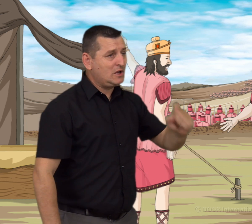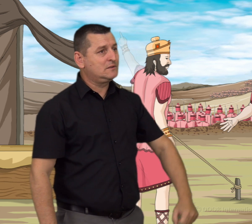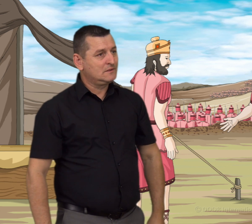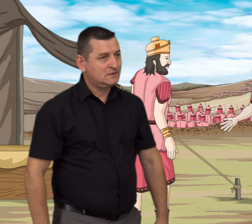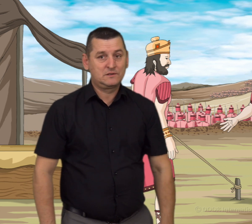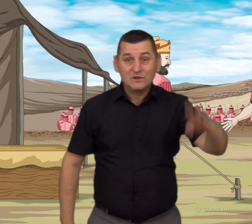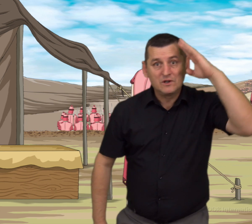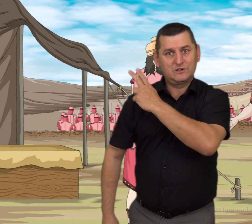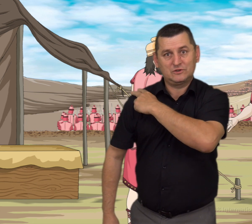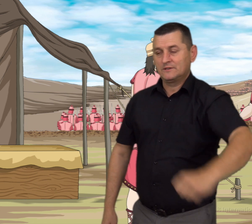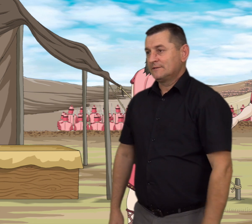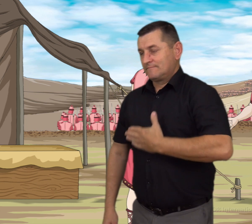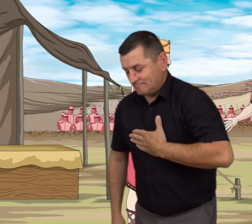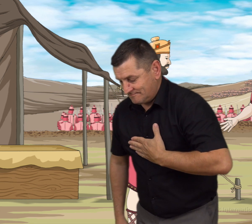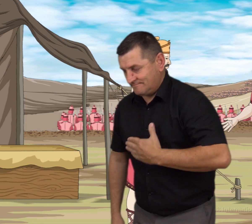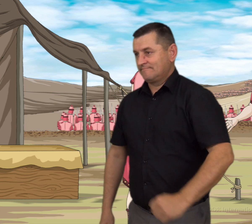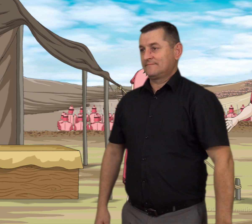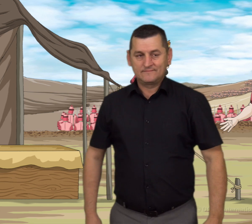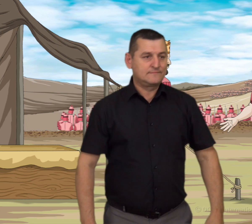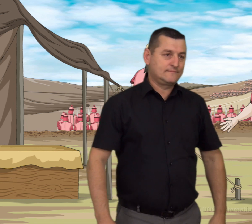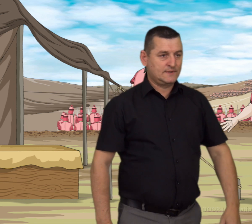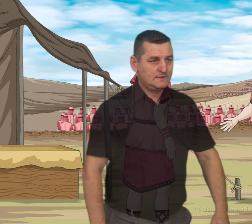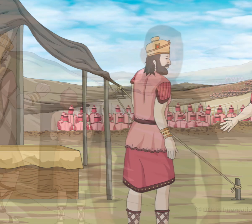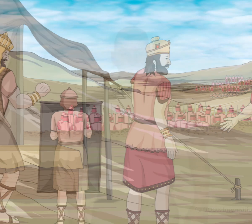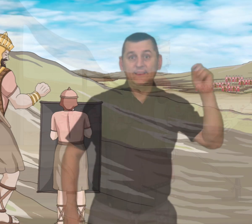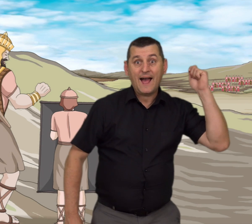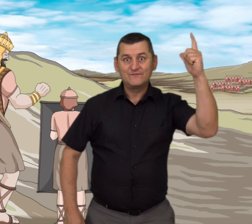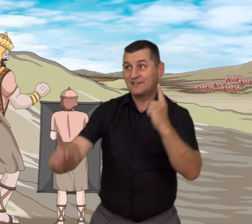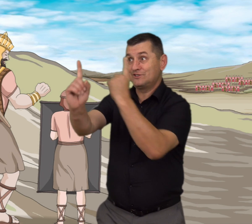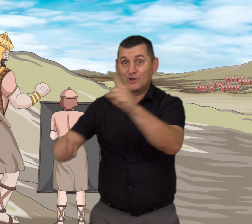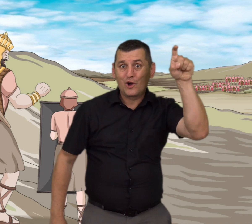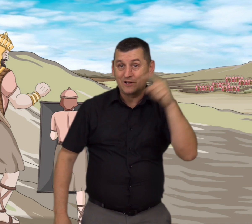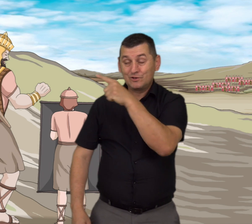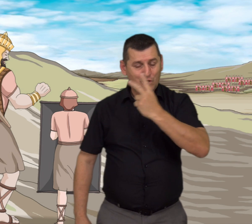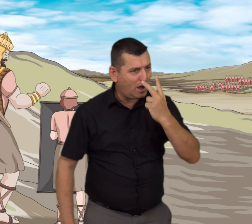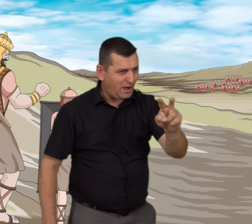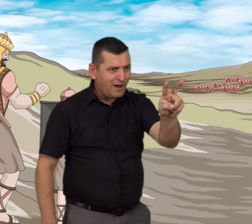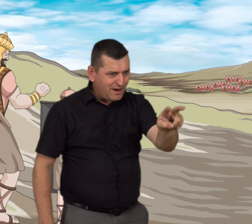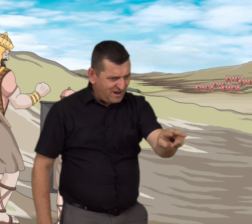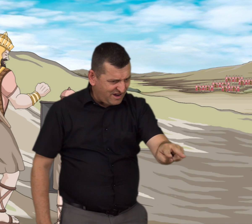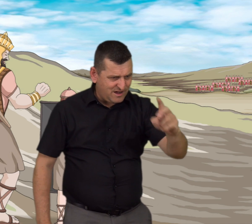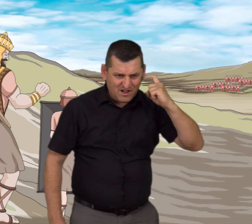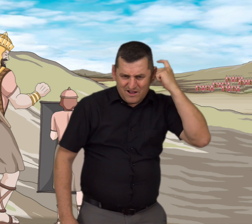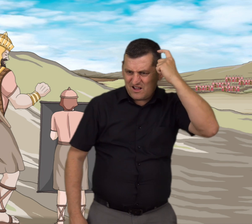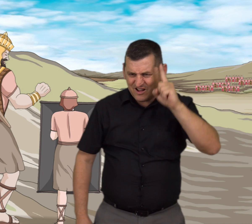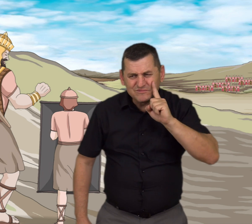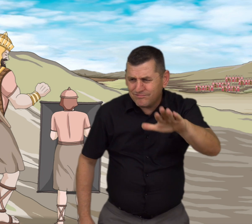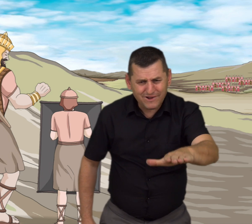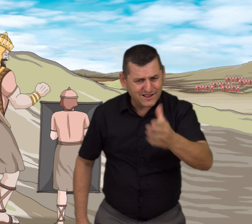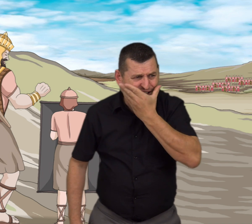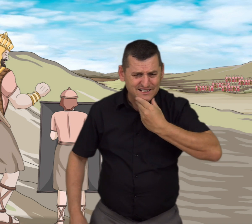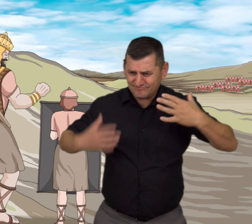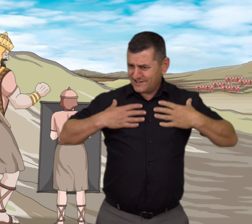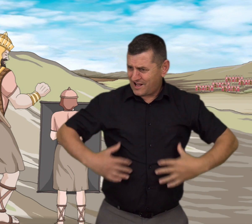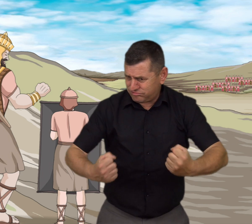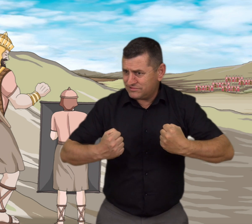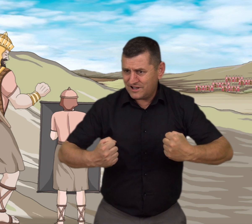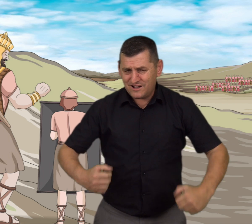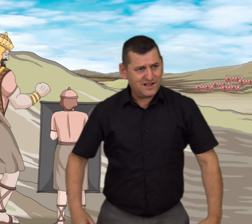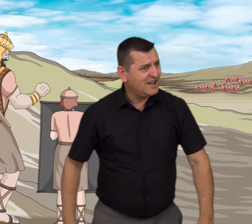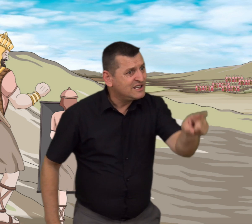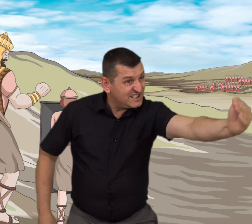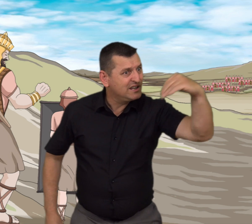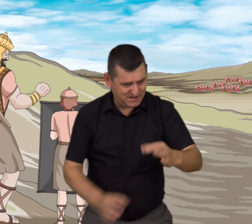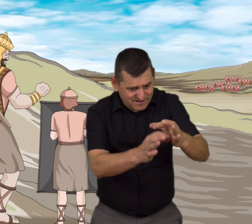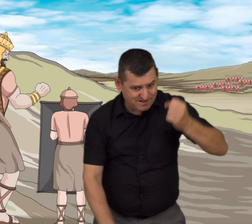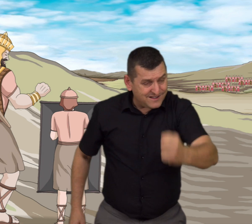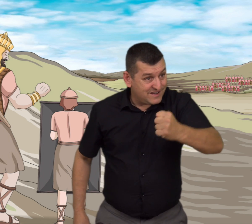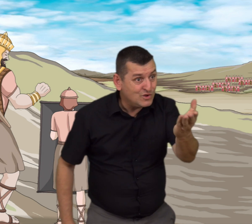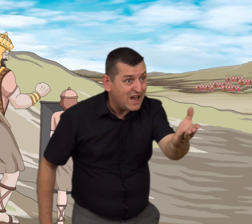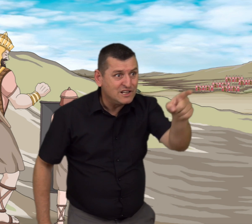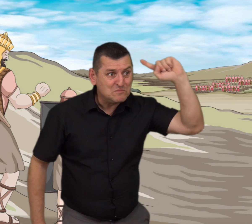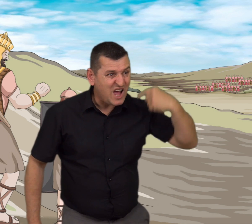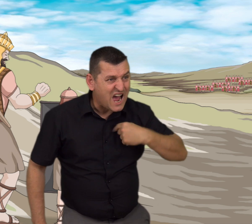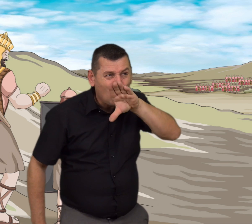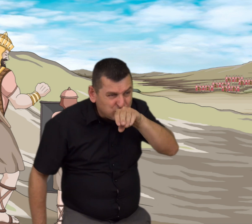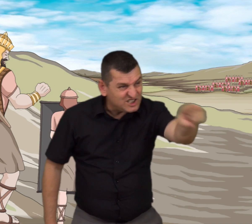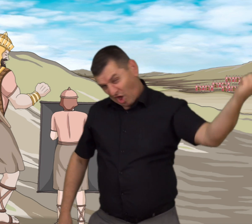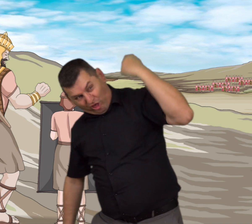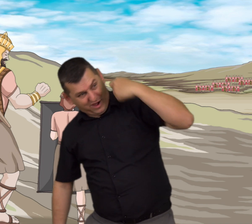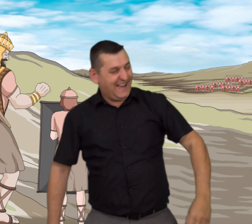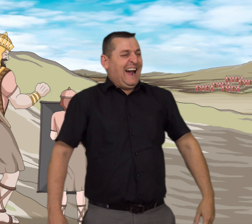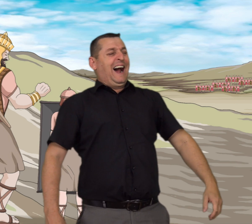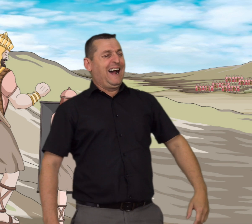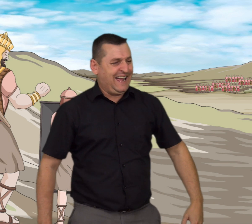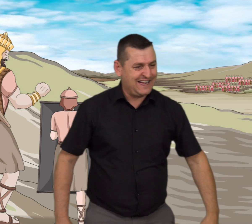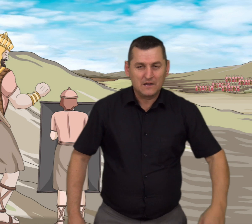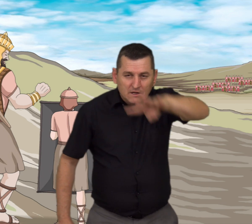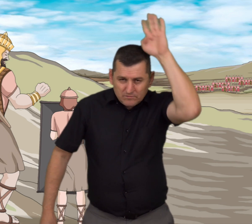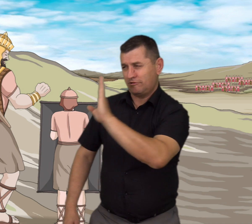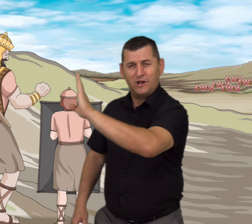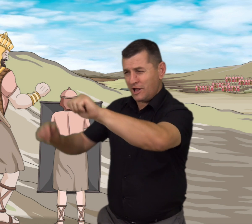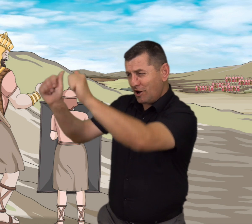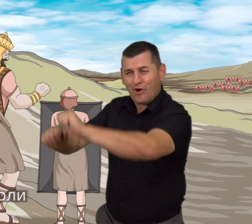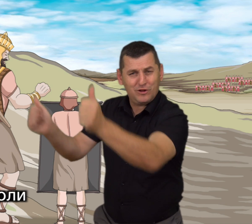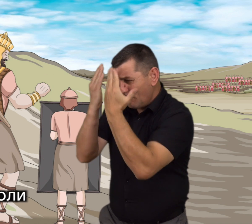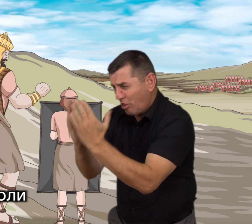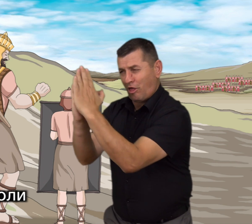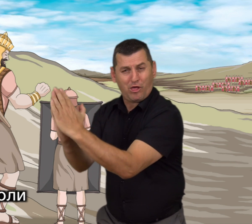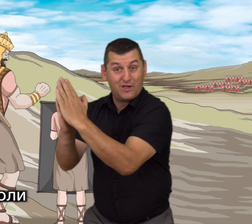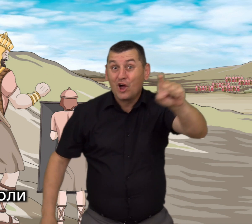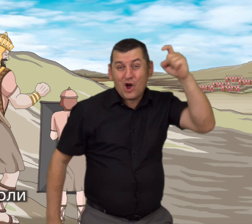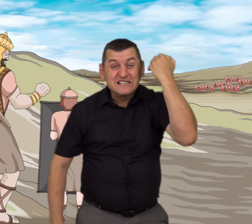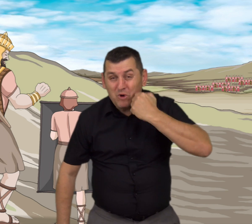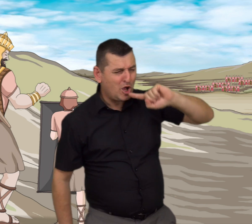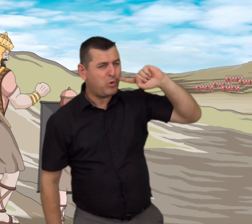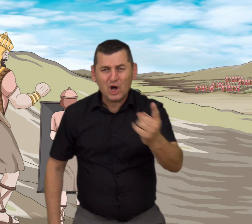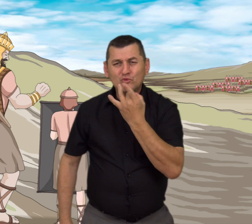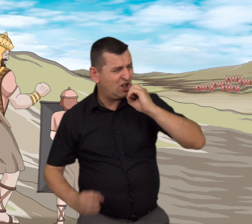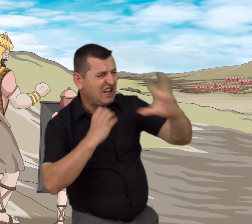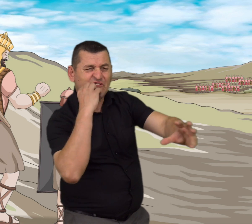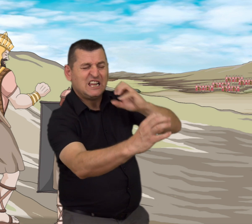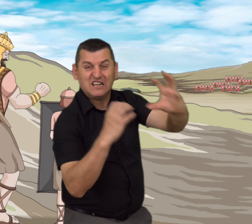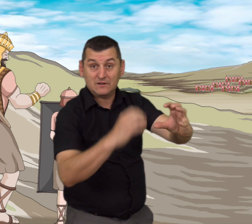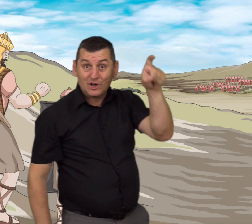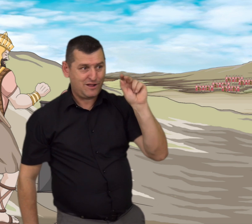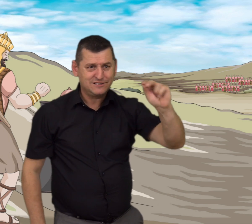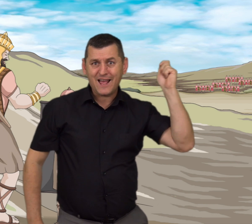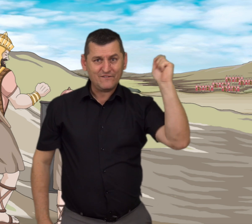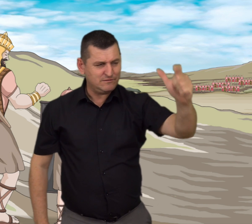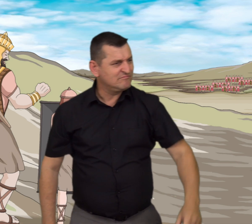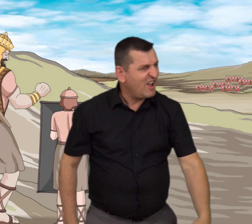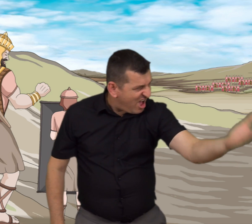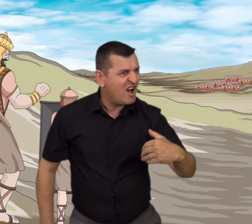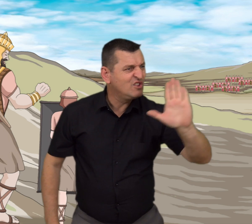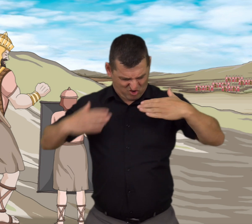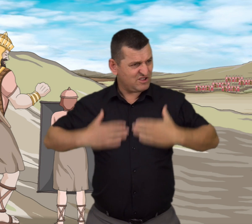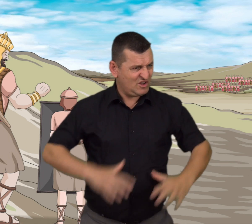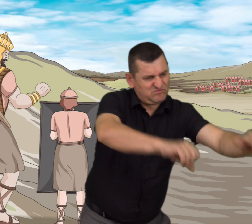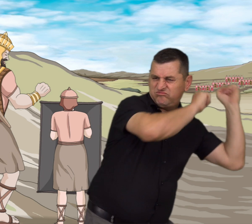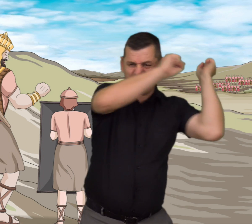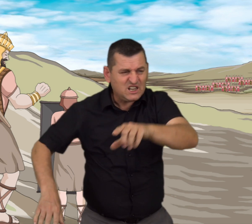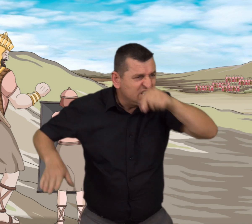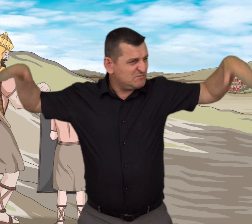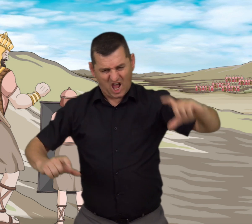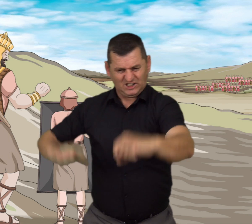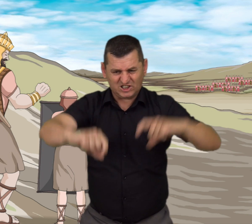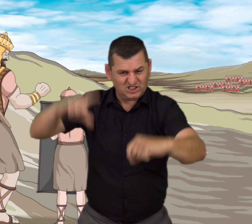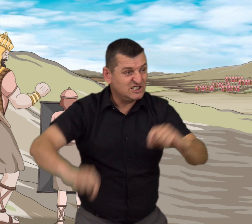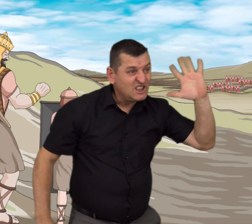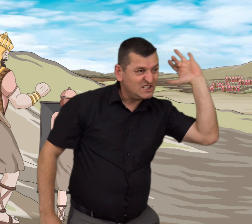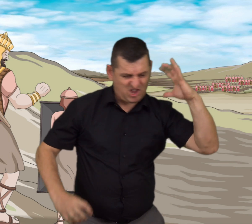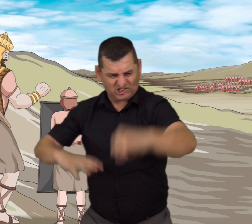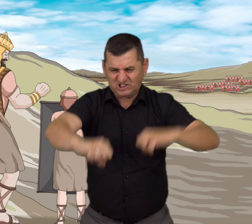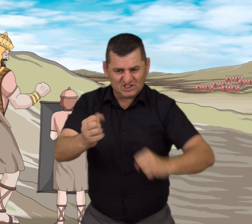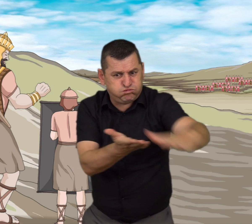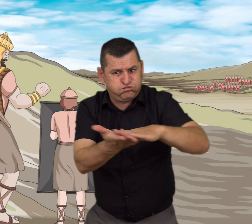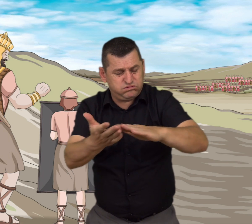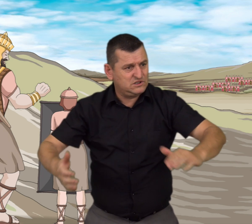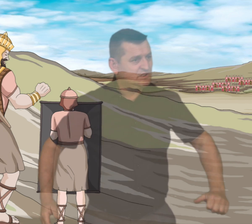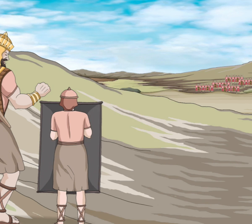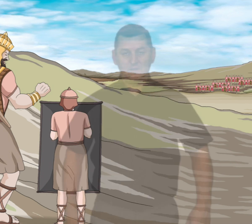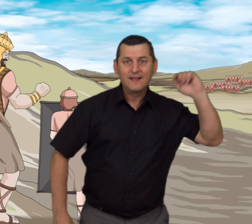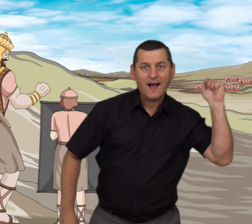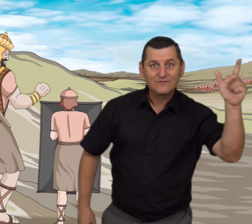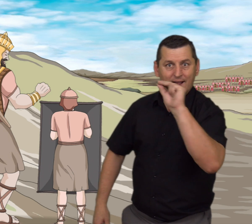“Am I a dog,” he said to David, “that you come at me with sticks?” And the Philistine cursed David by his gods. “Come here,” he called to David, “and I will give your flesh to the birds of the air and the beasts of the field!”